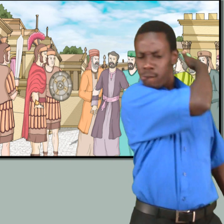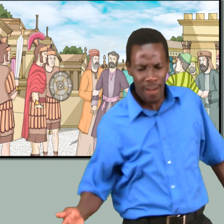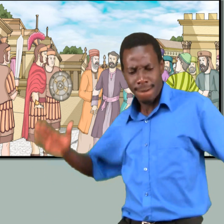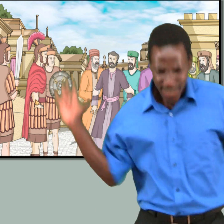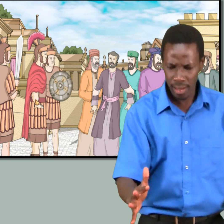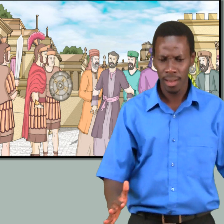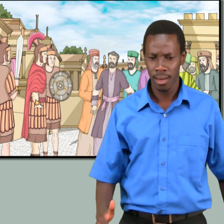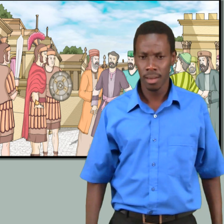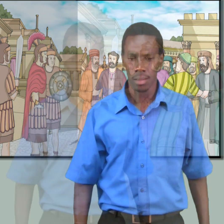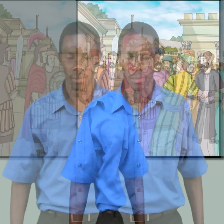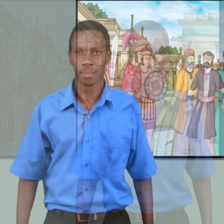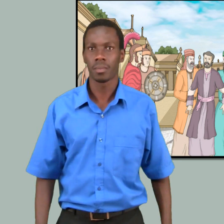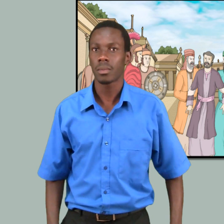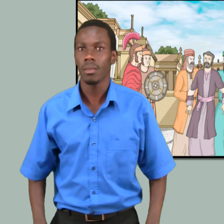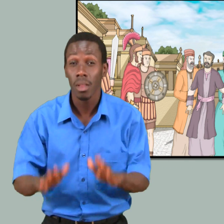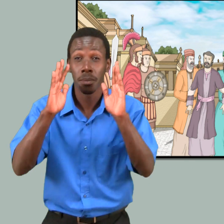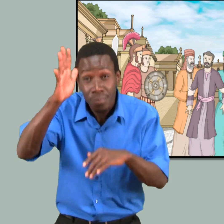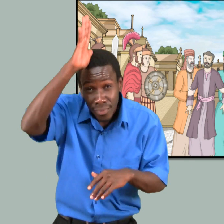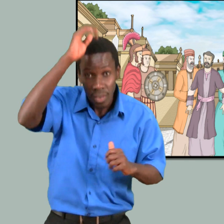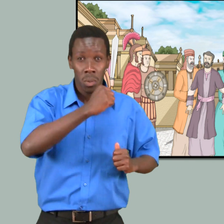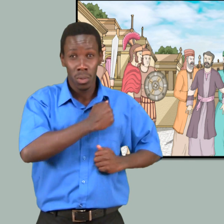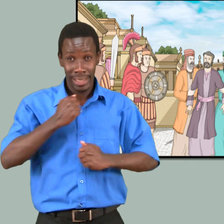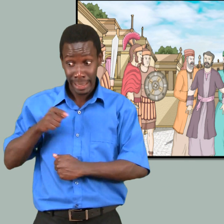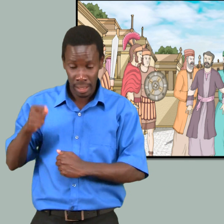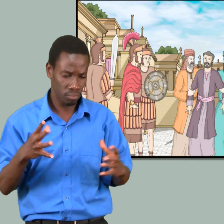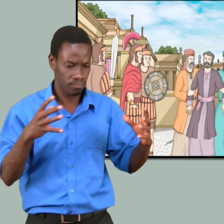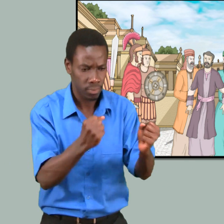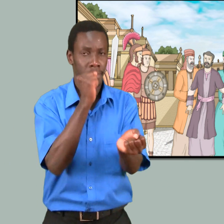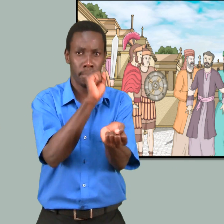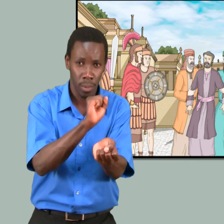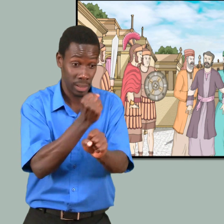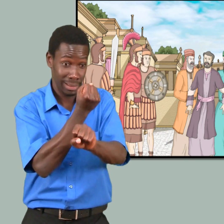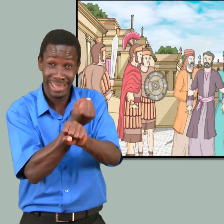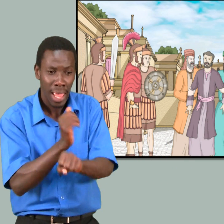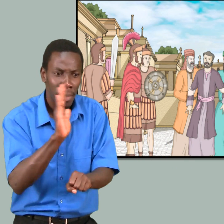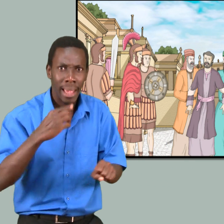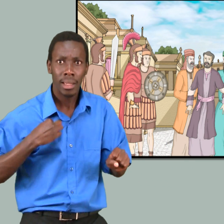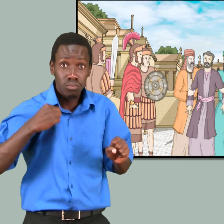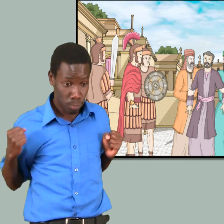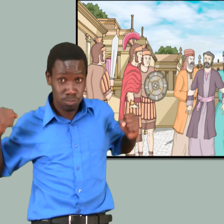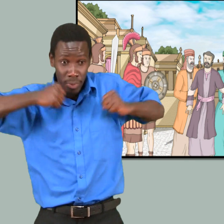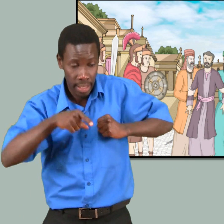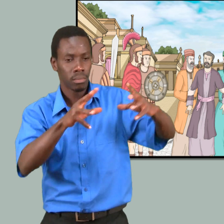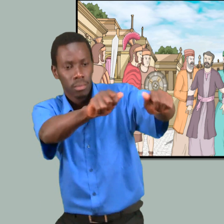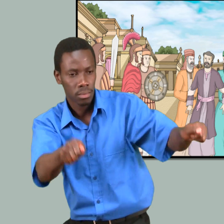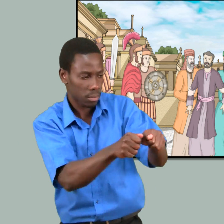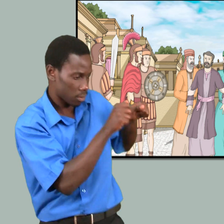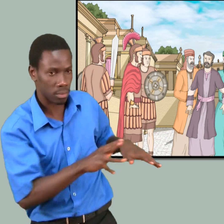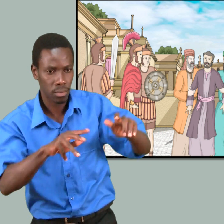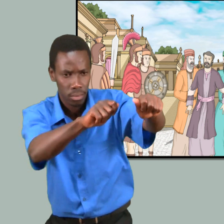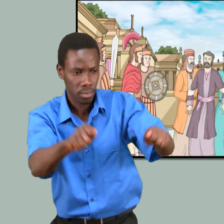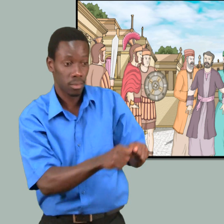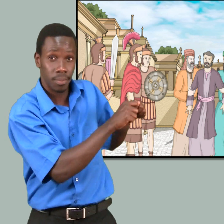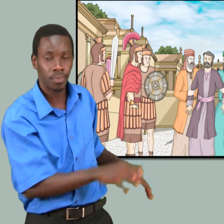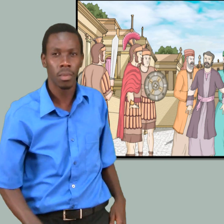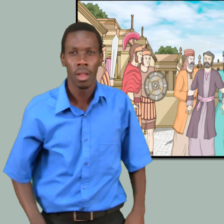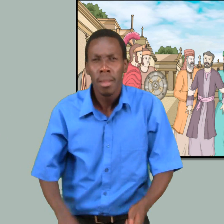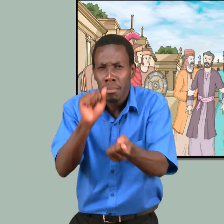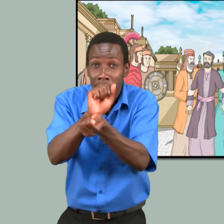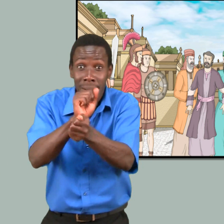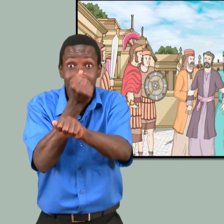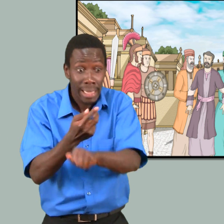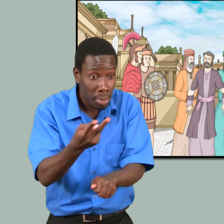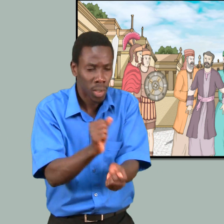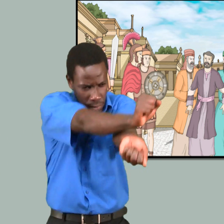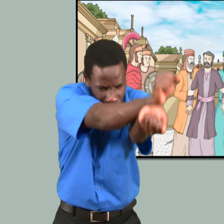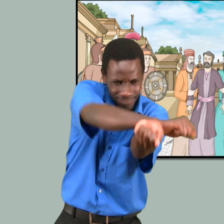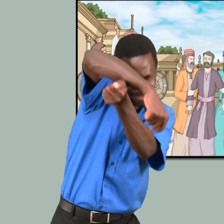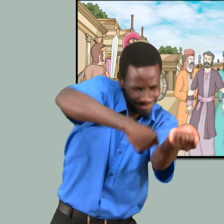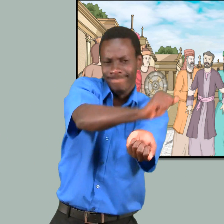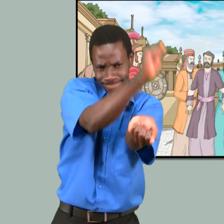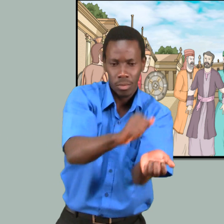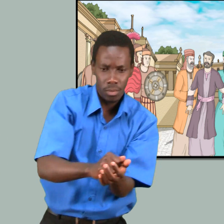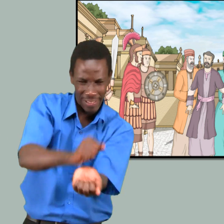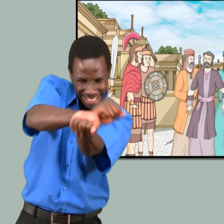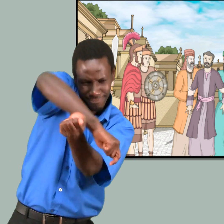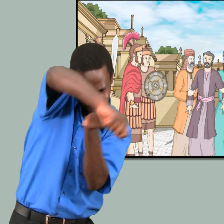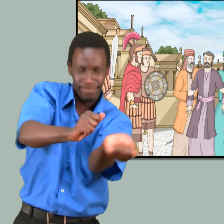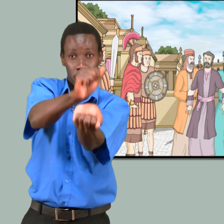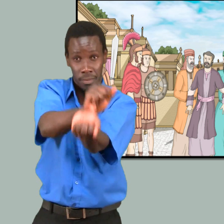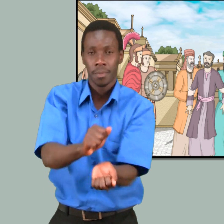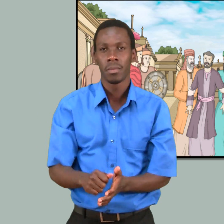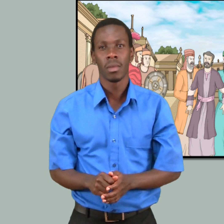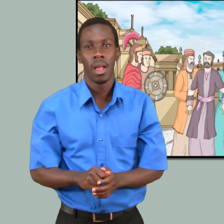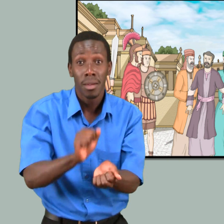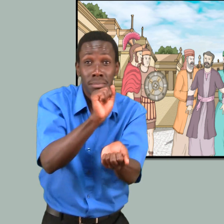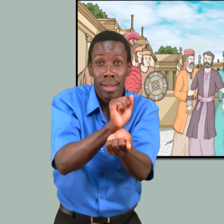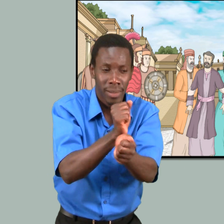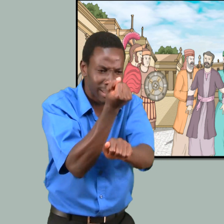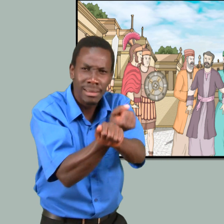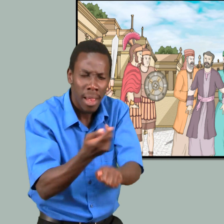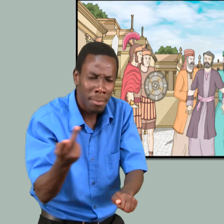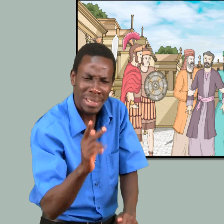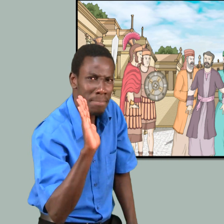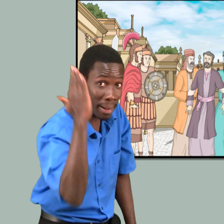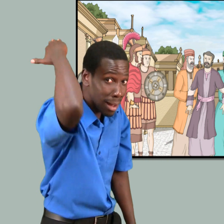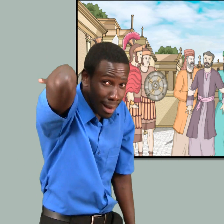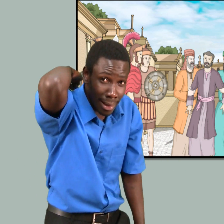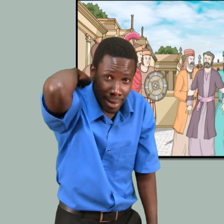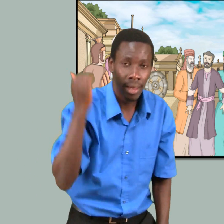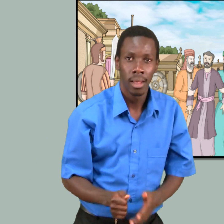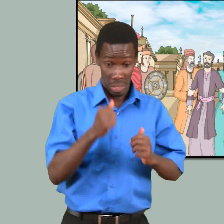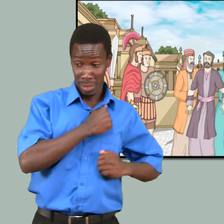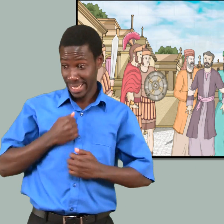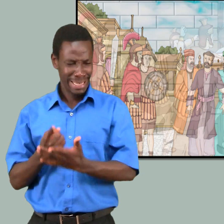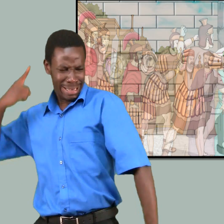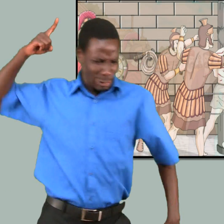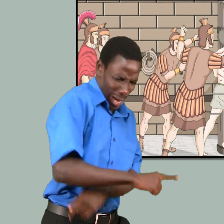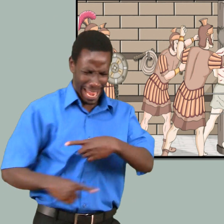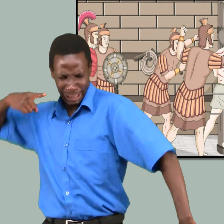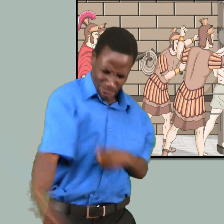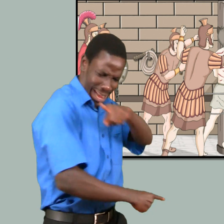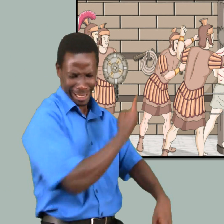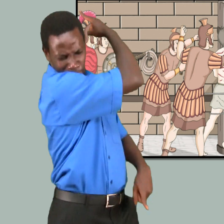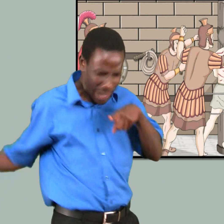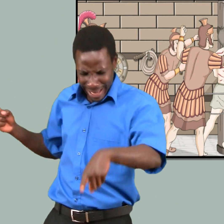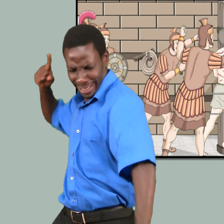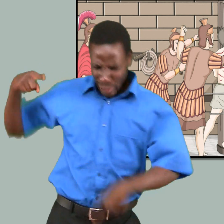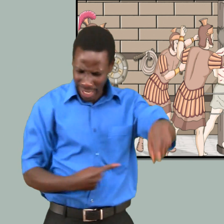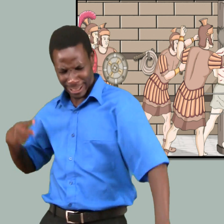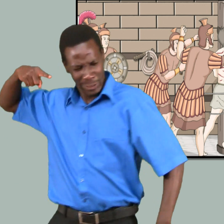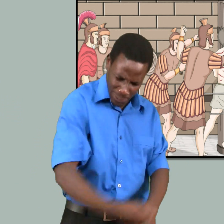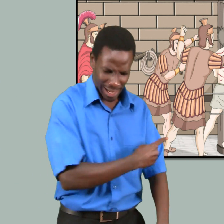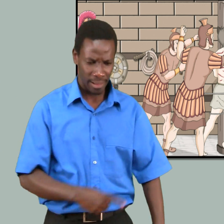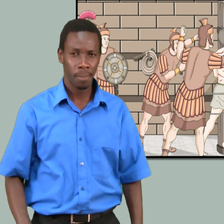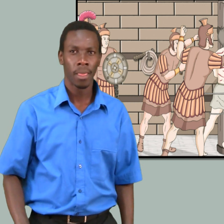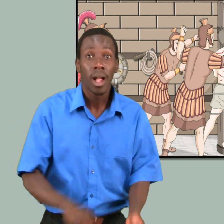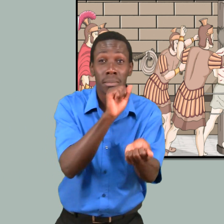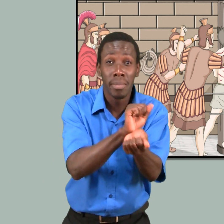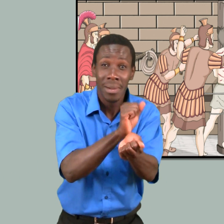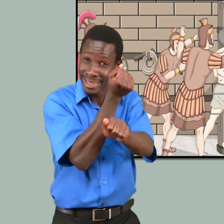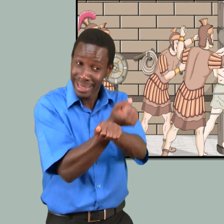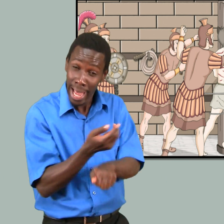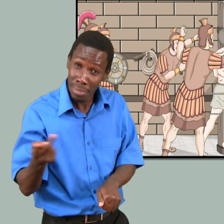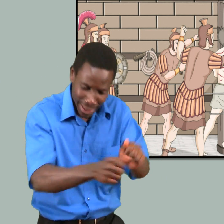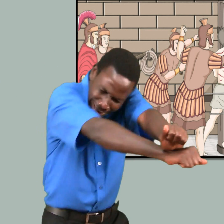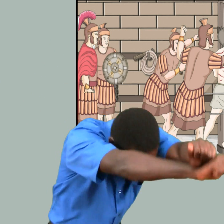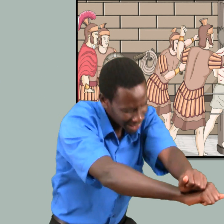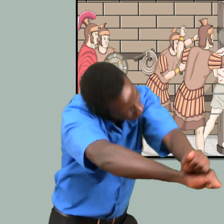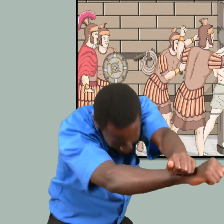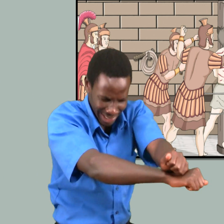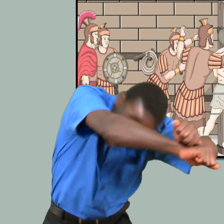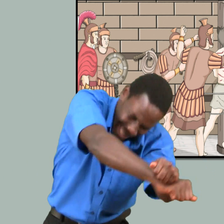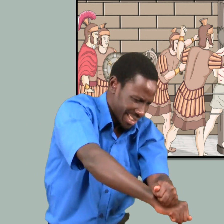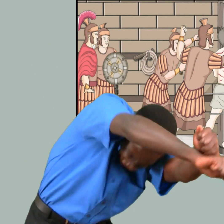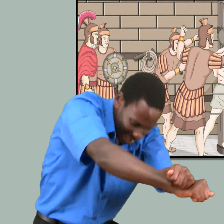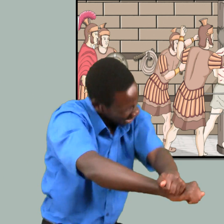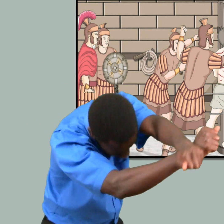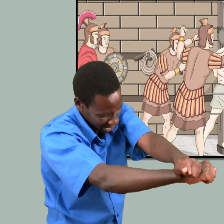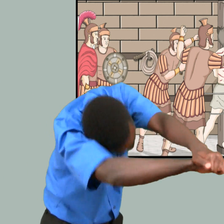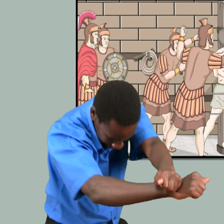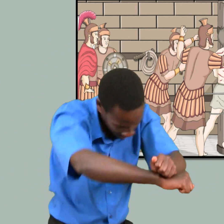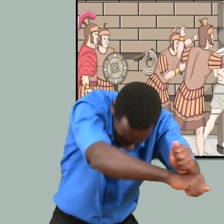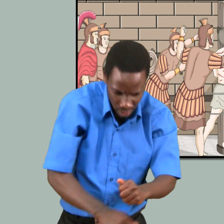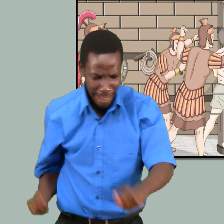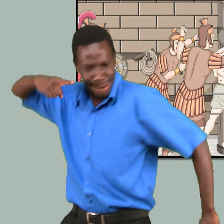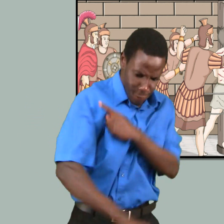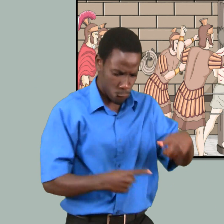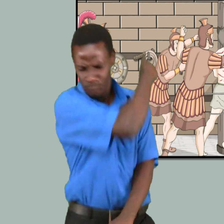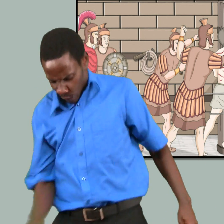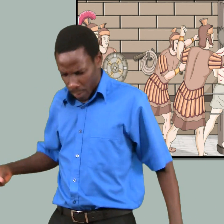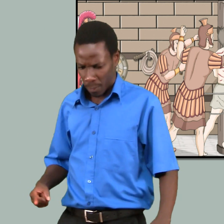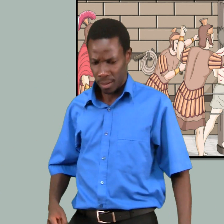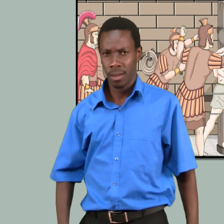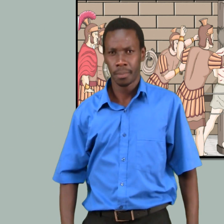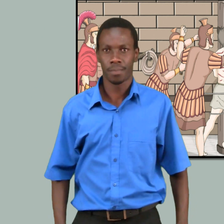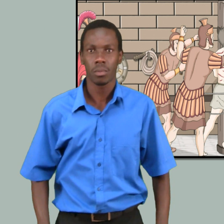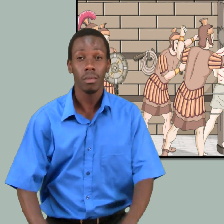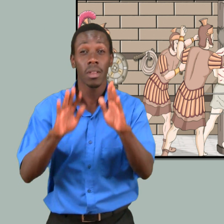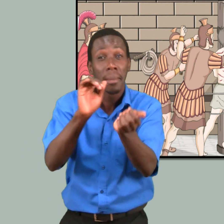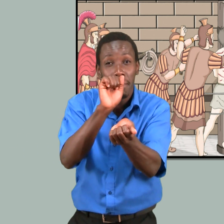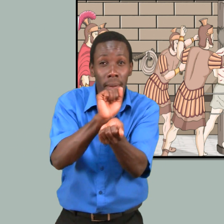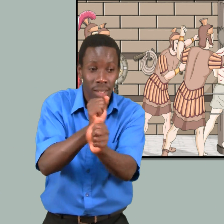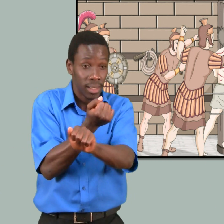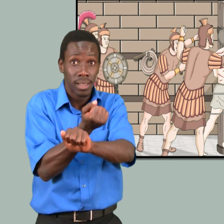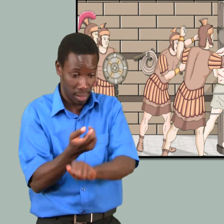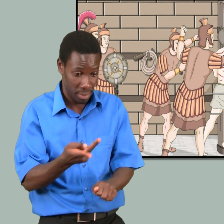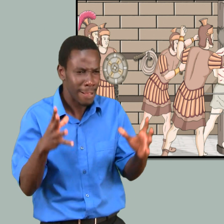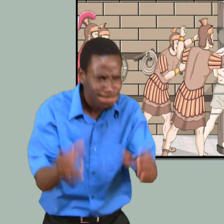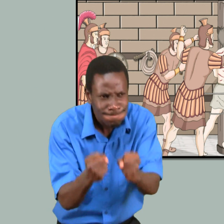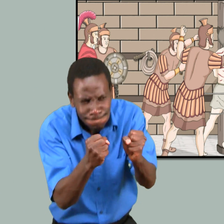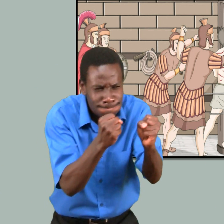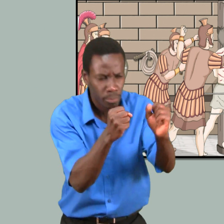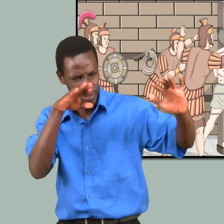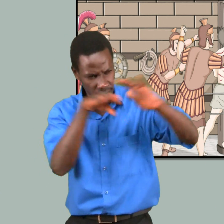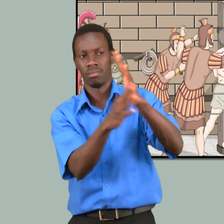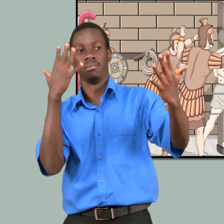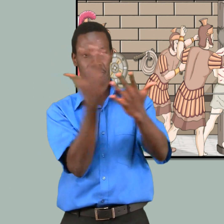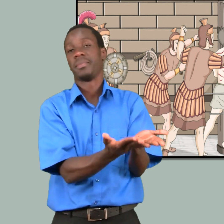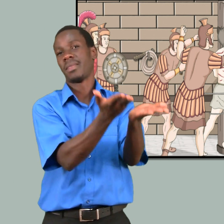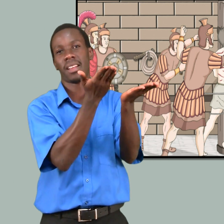The crowd joined in the attack against Paul and Silas, and the magistrates ordered that they be stripped and beaten with rods.